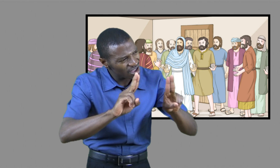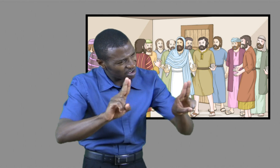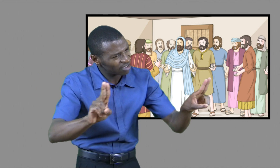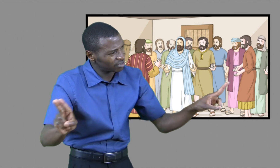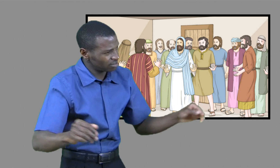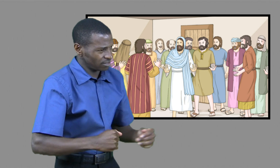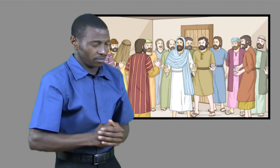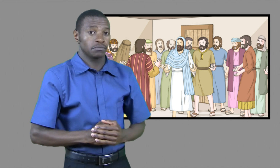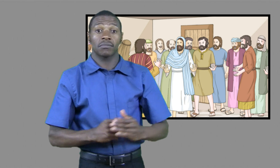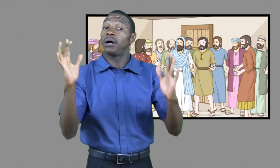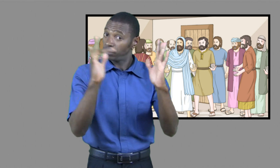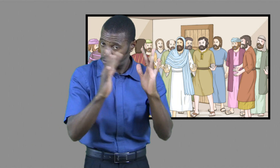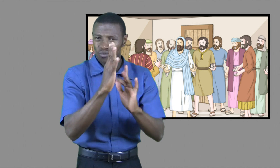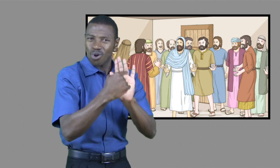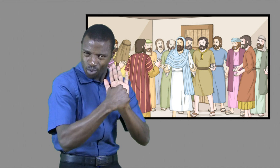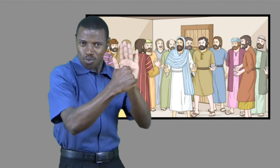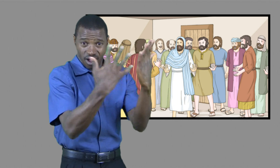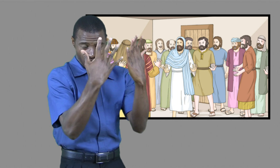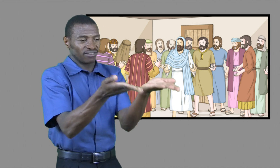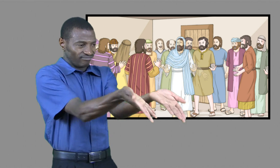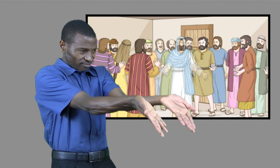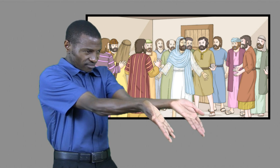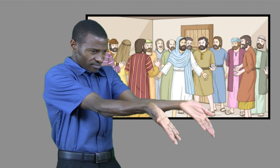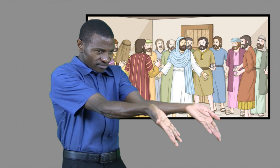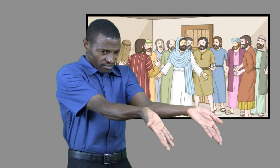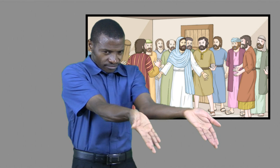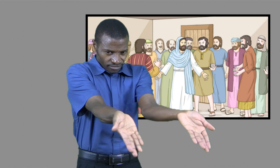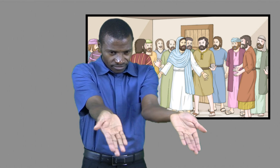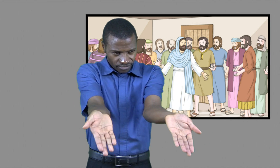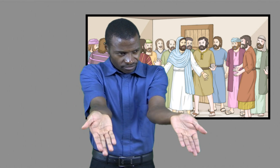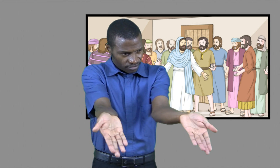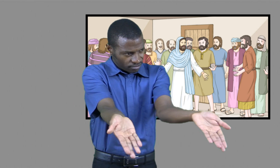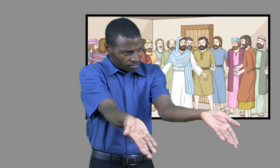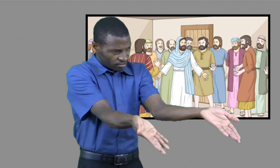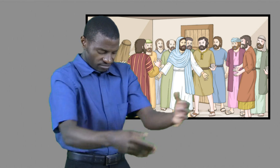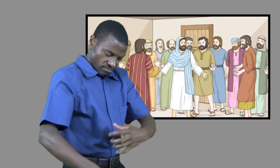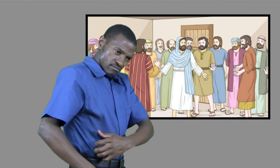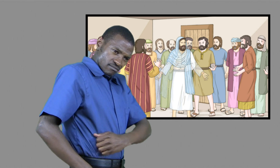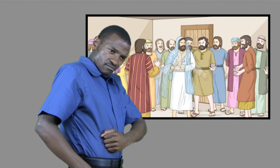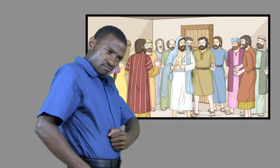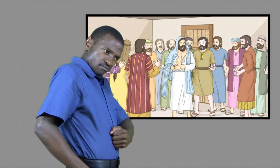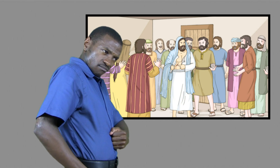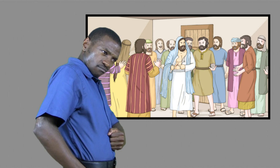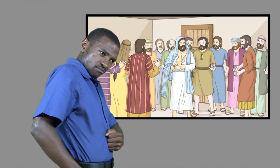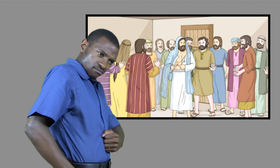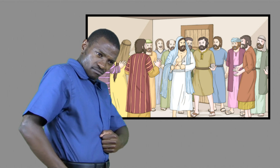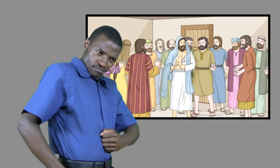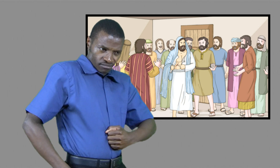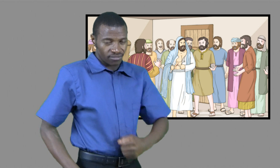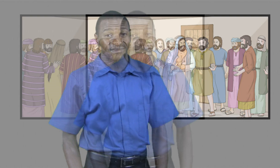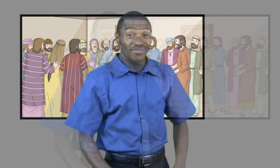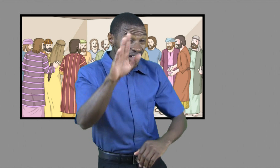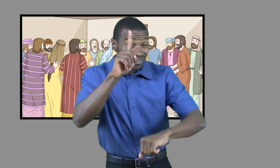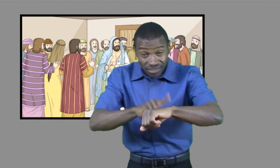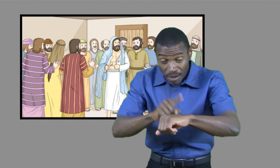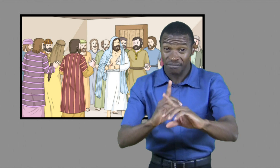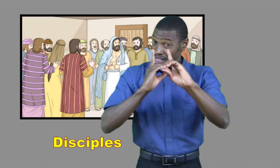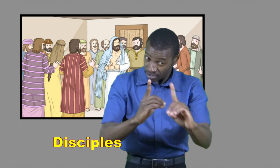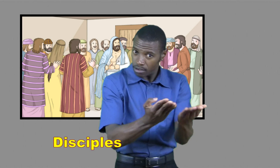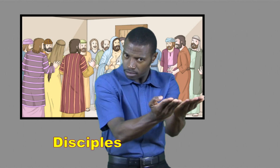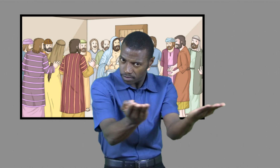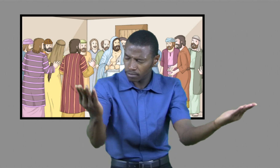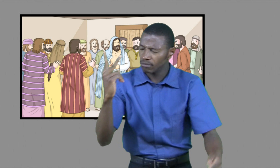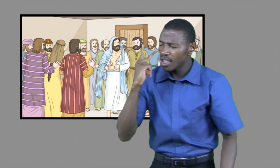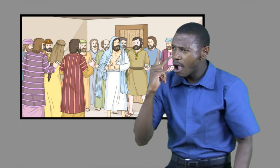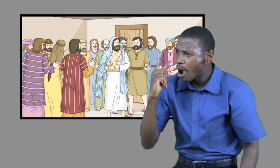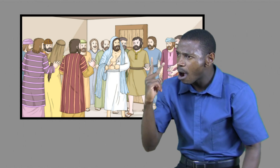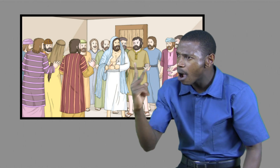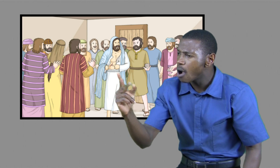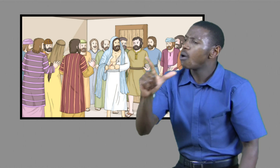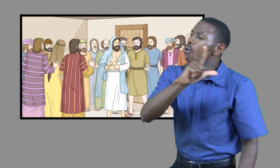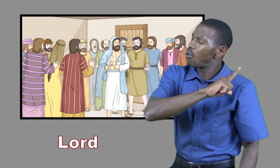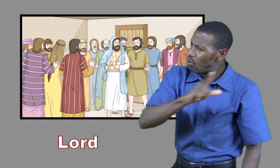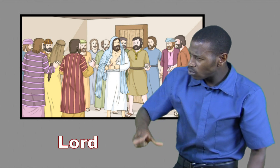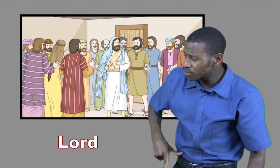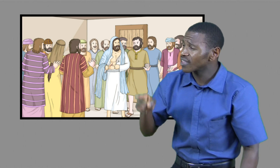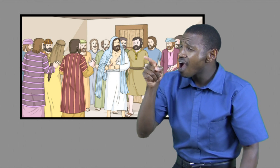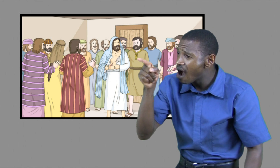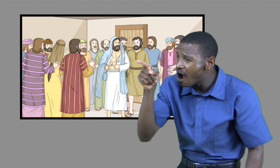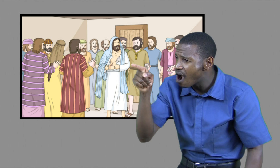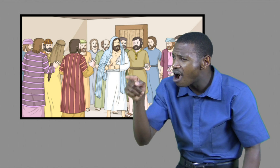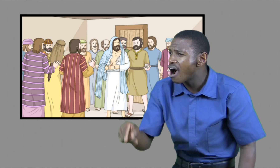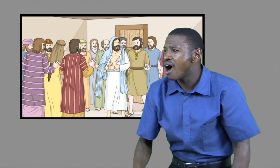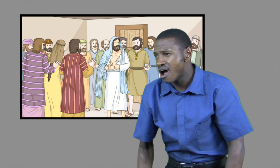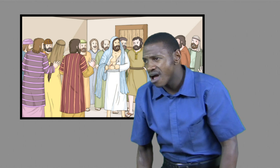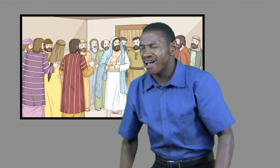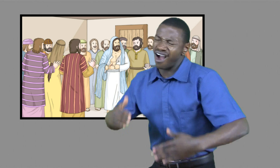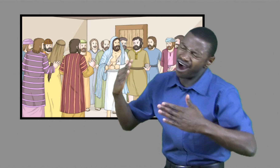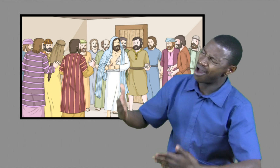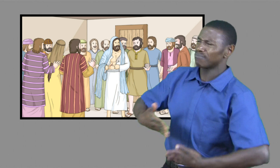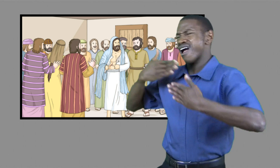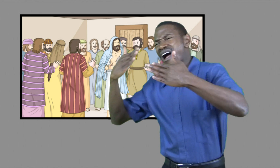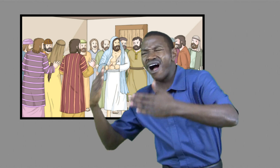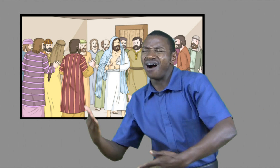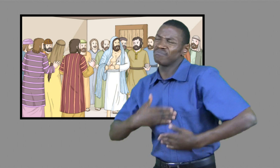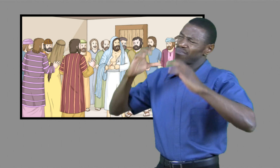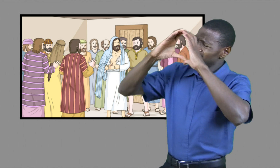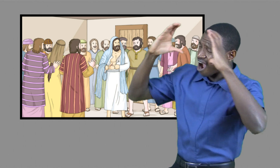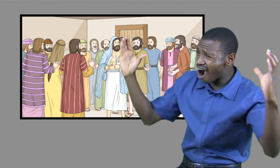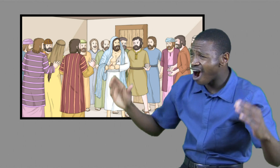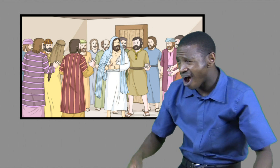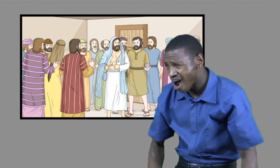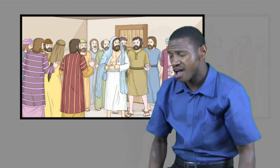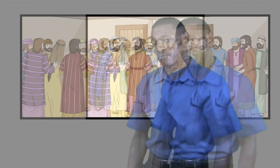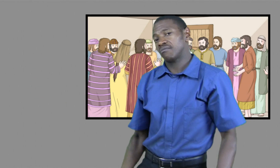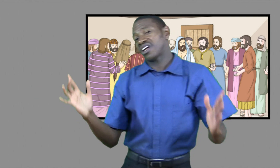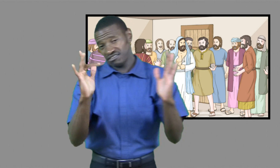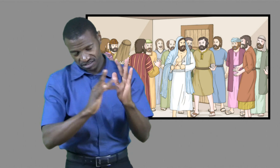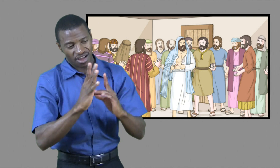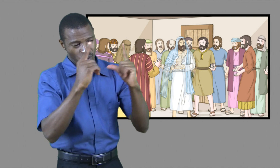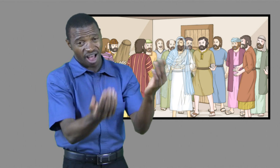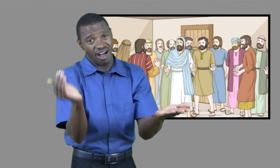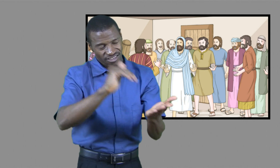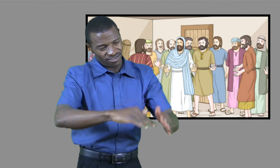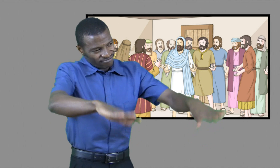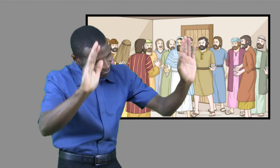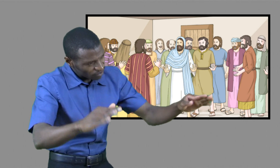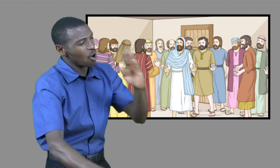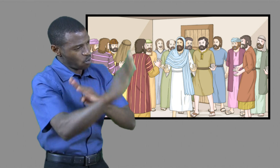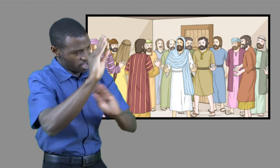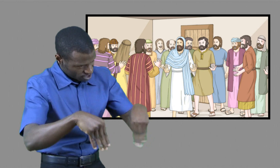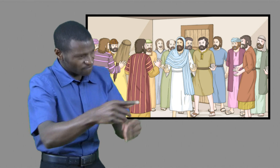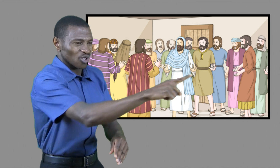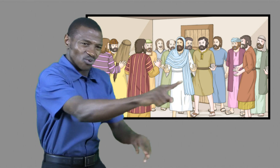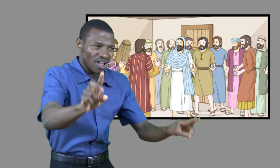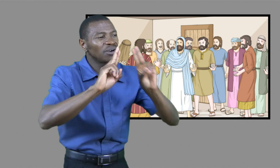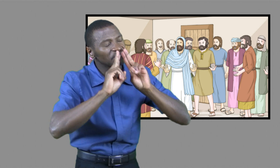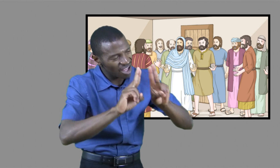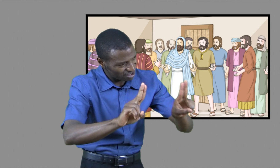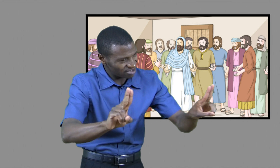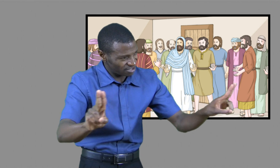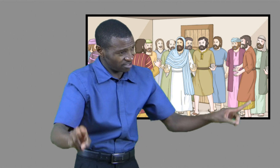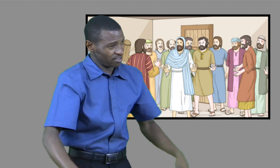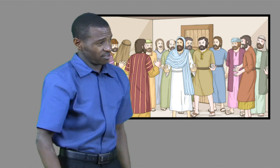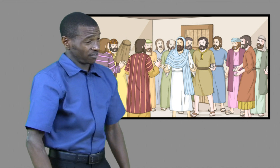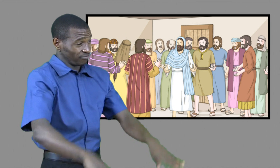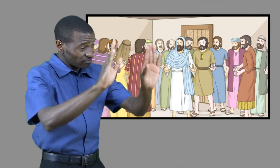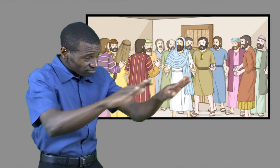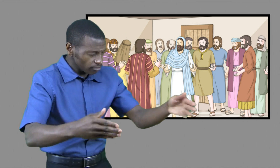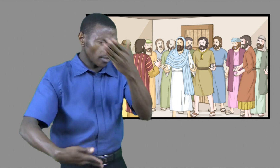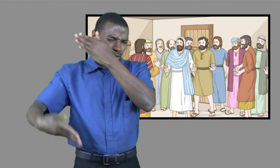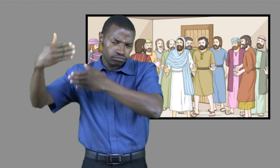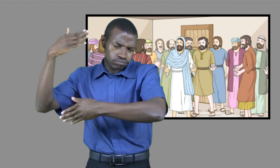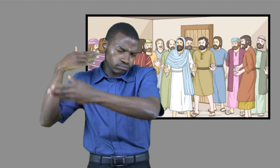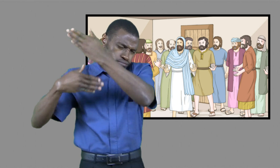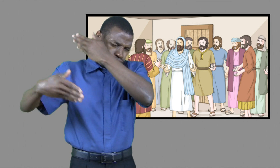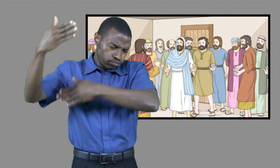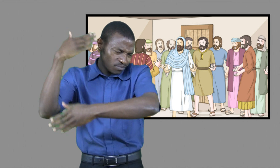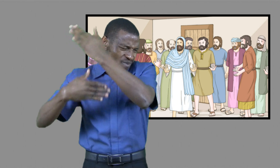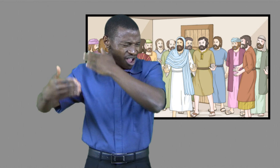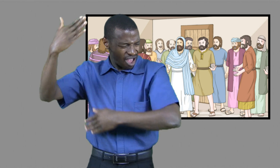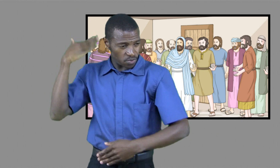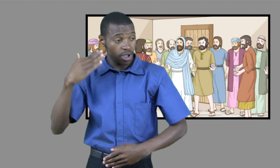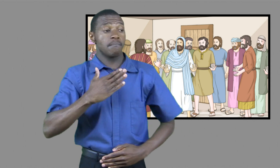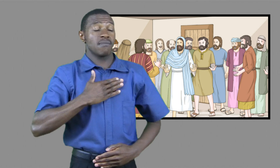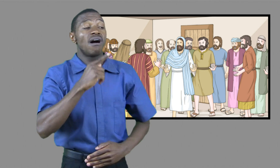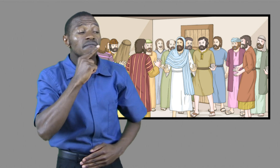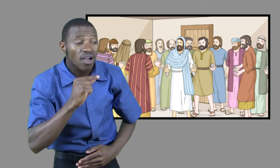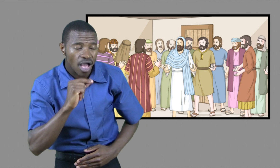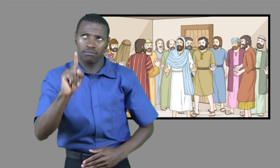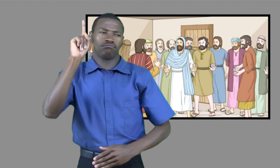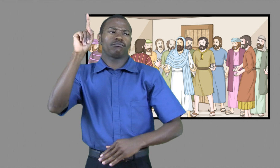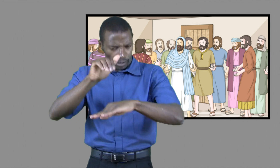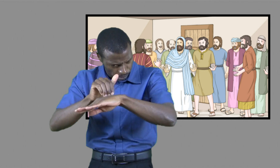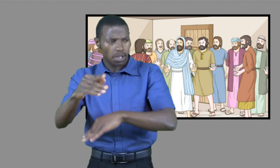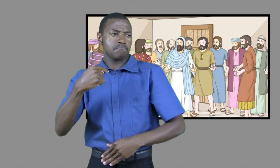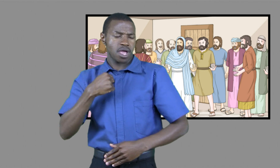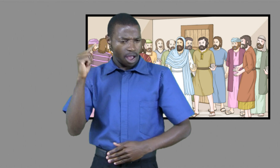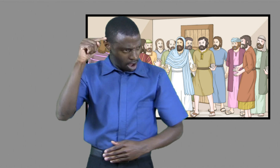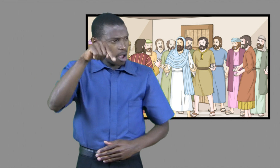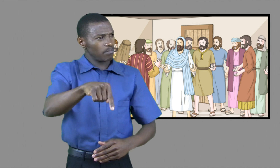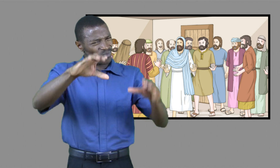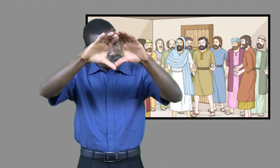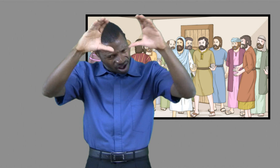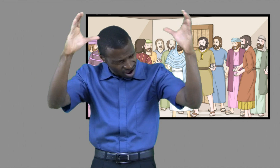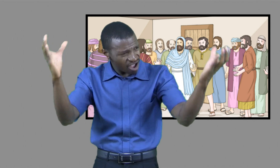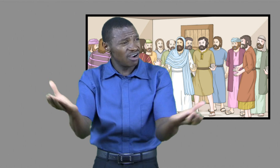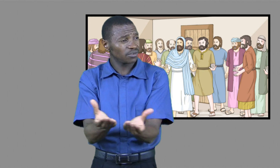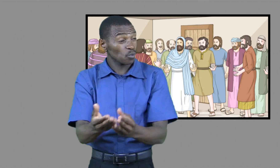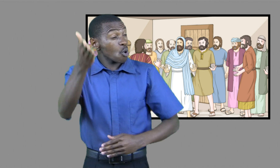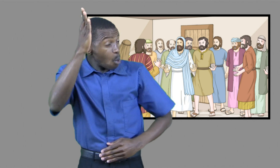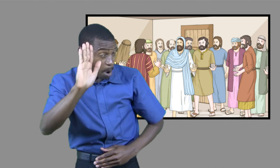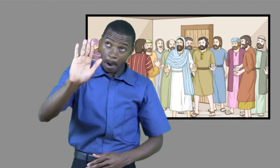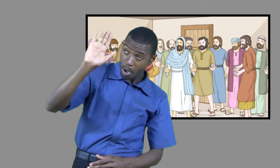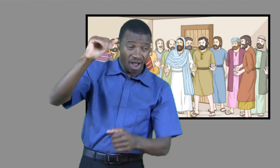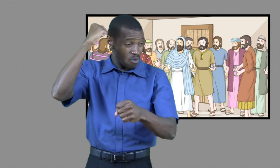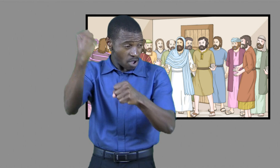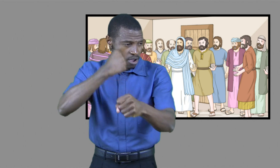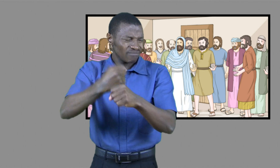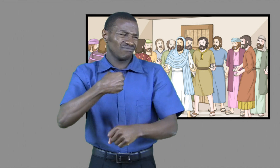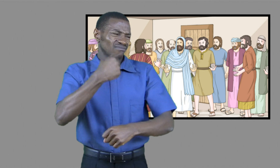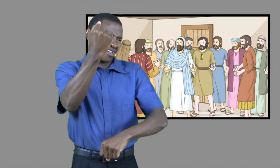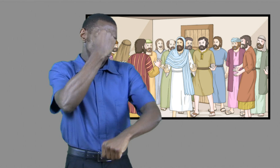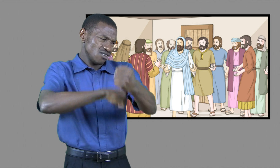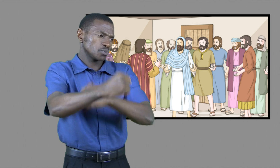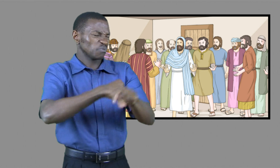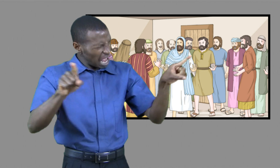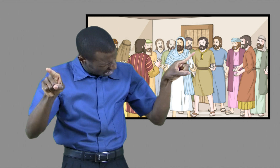“Peace be with you!” He said to them. After He had said this, He showed them His hands and His side. The disciples rejoiced when they saw the Lord.